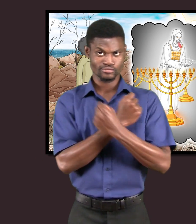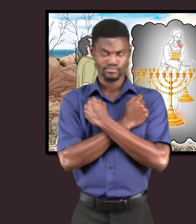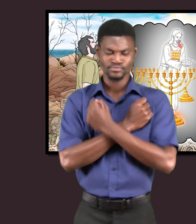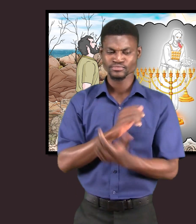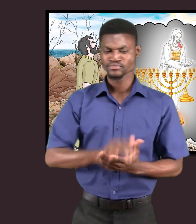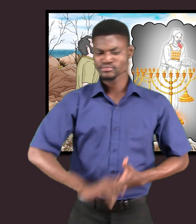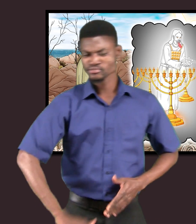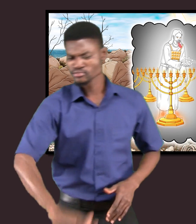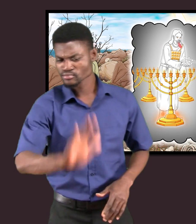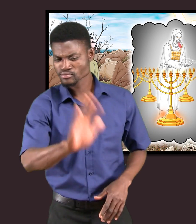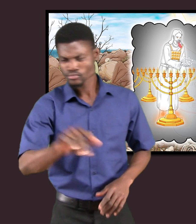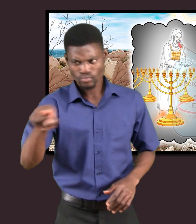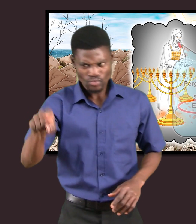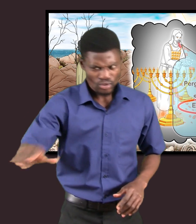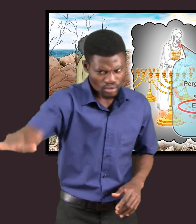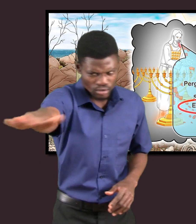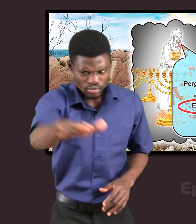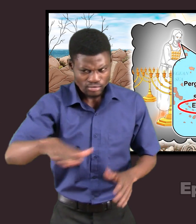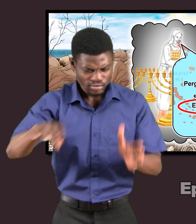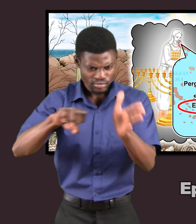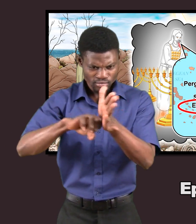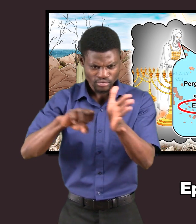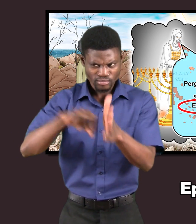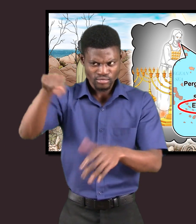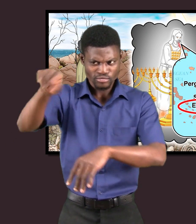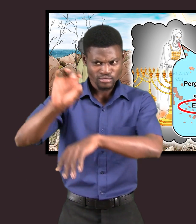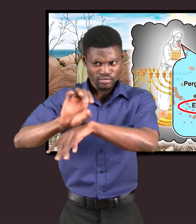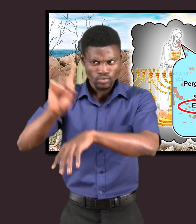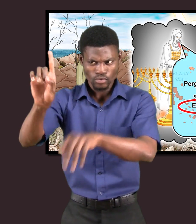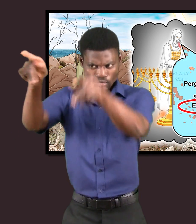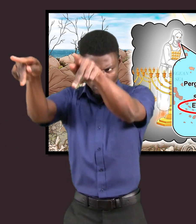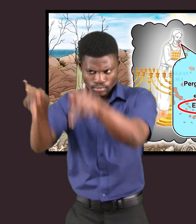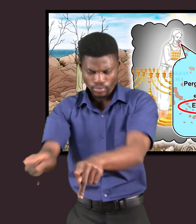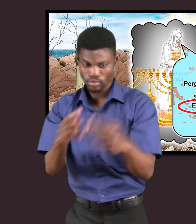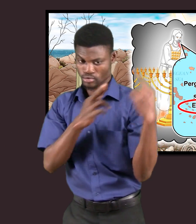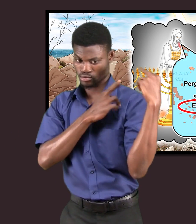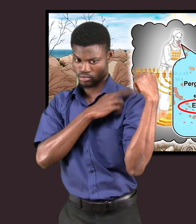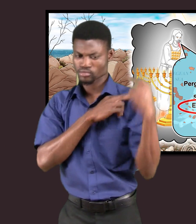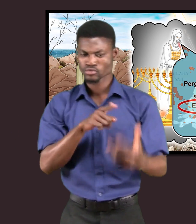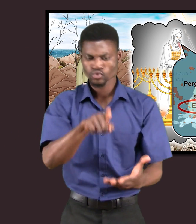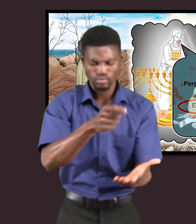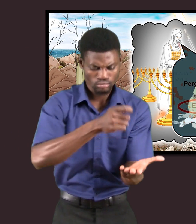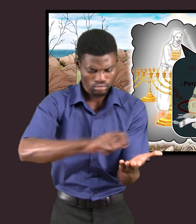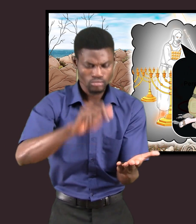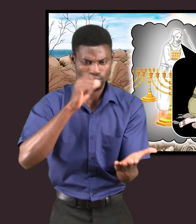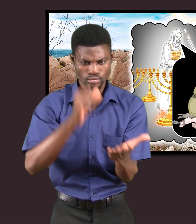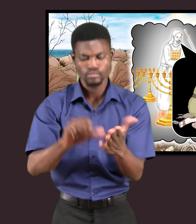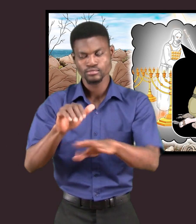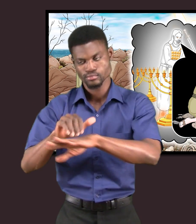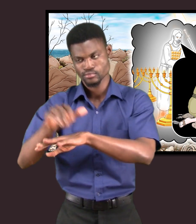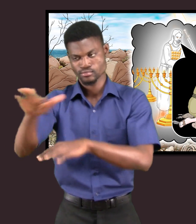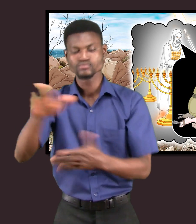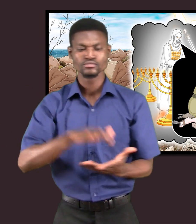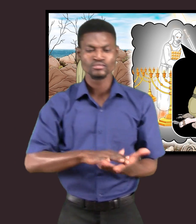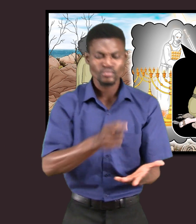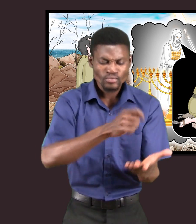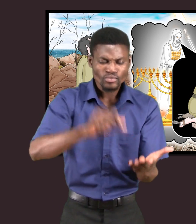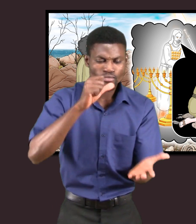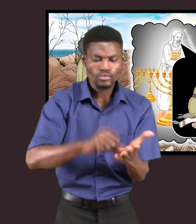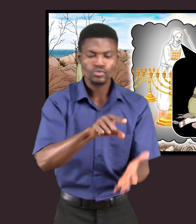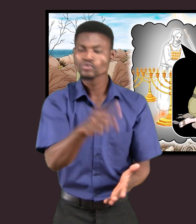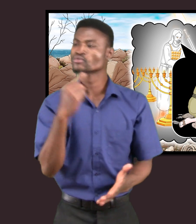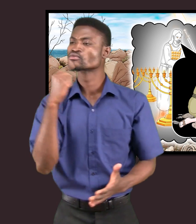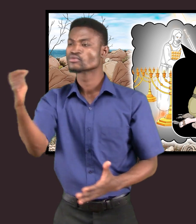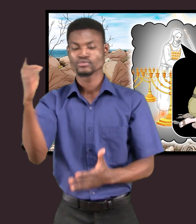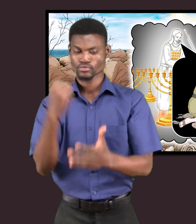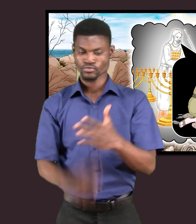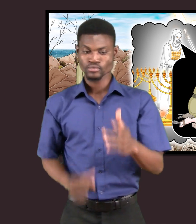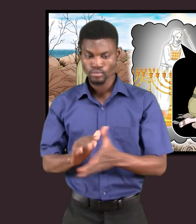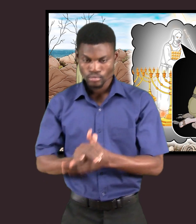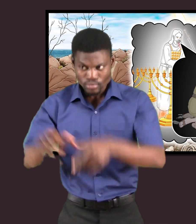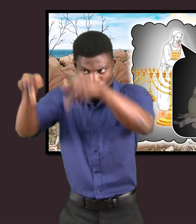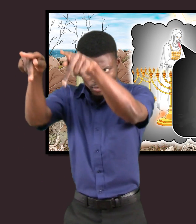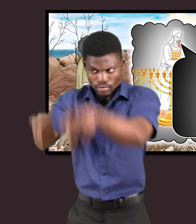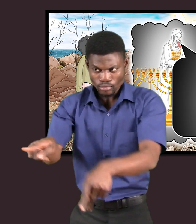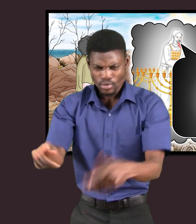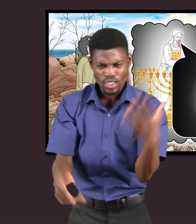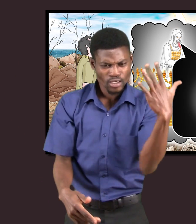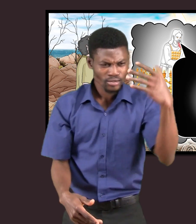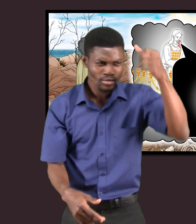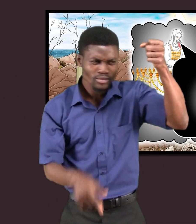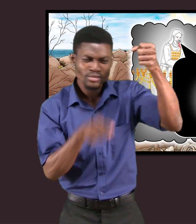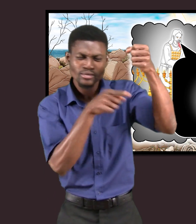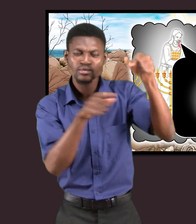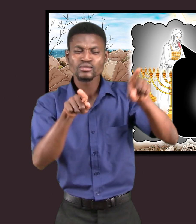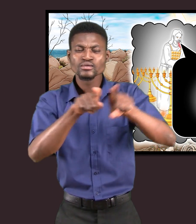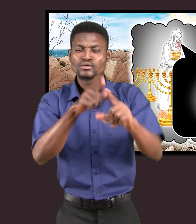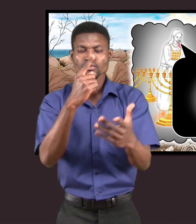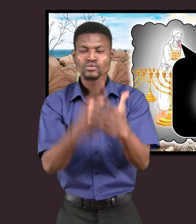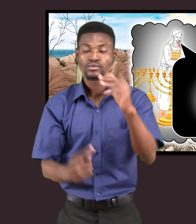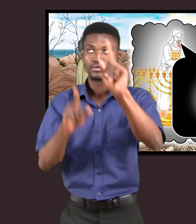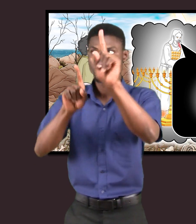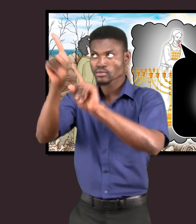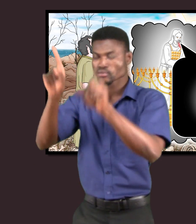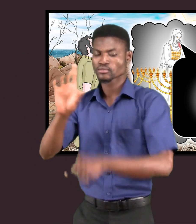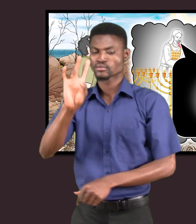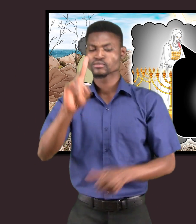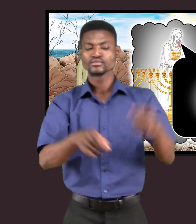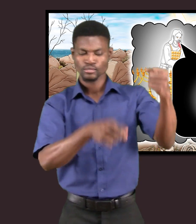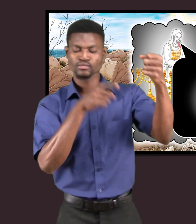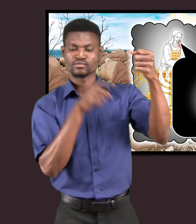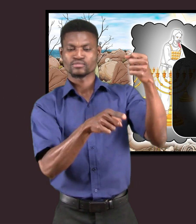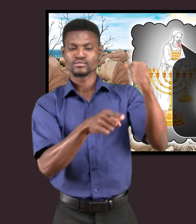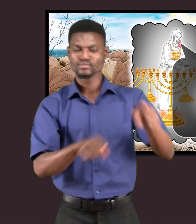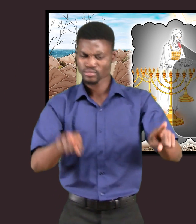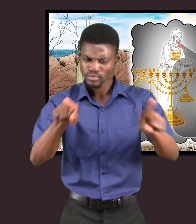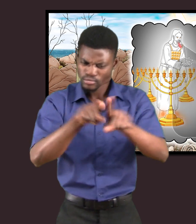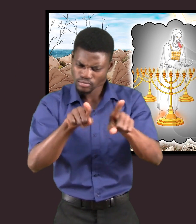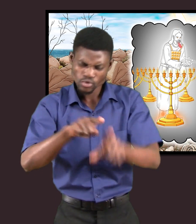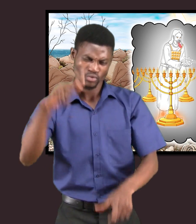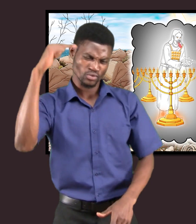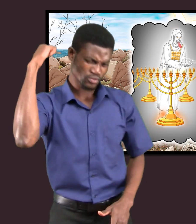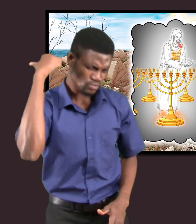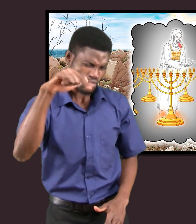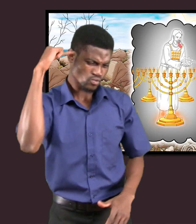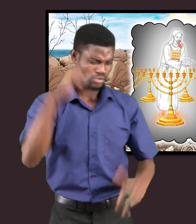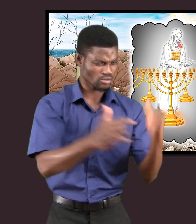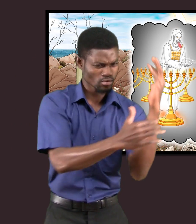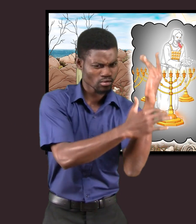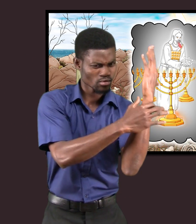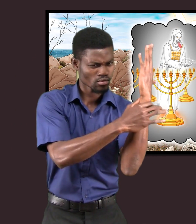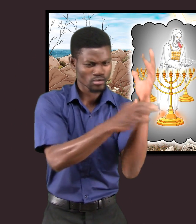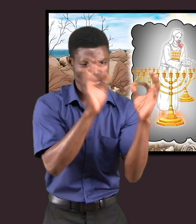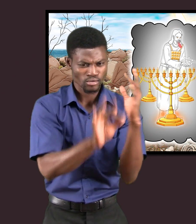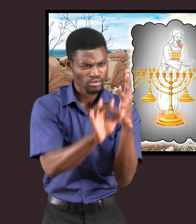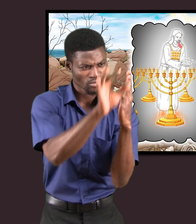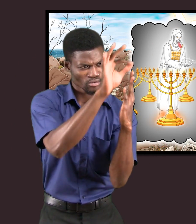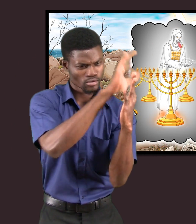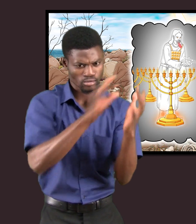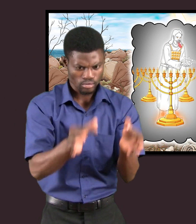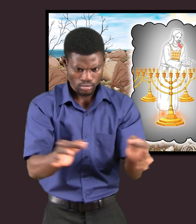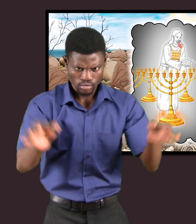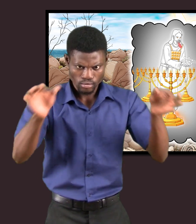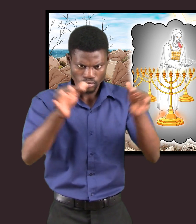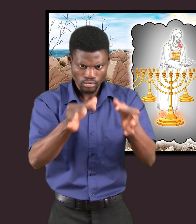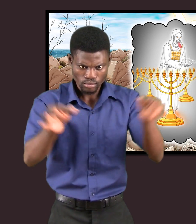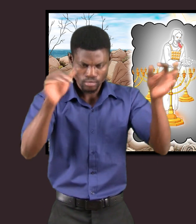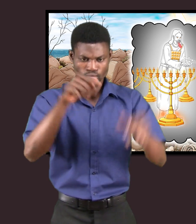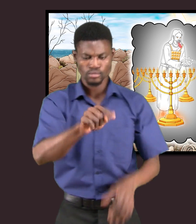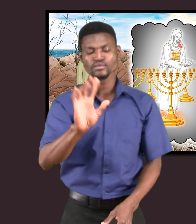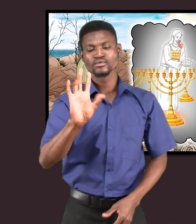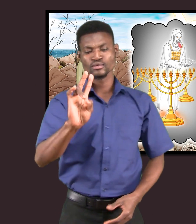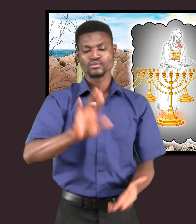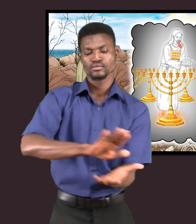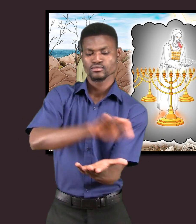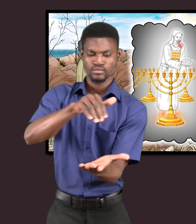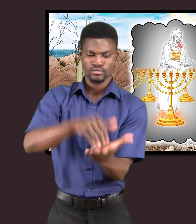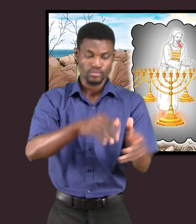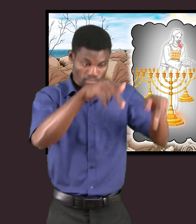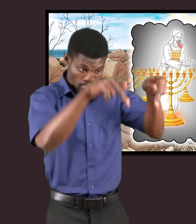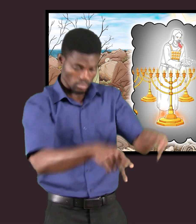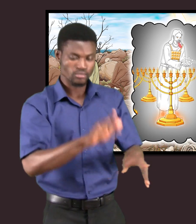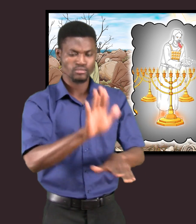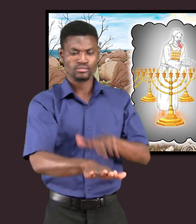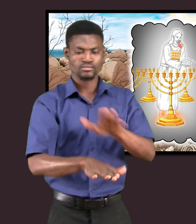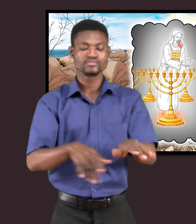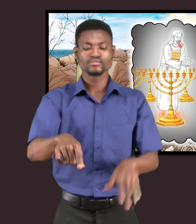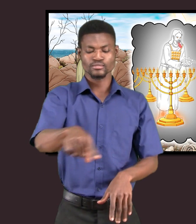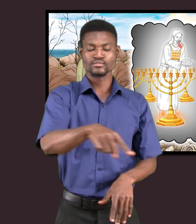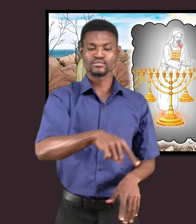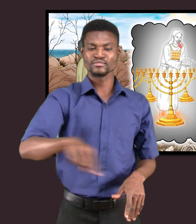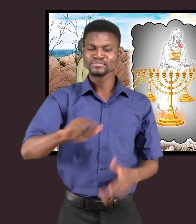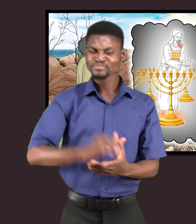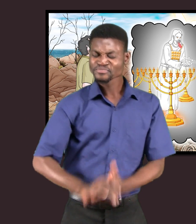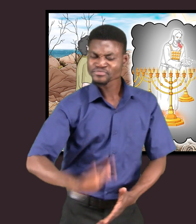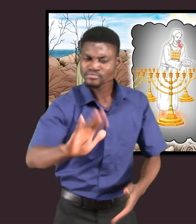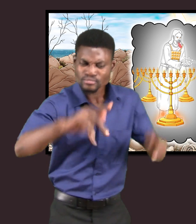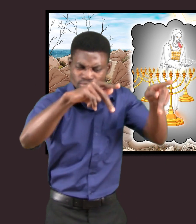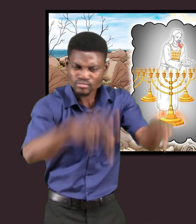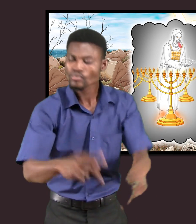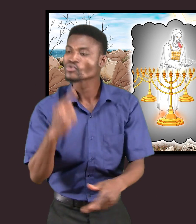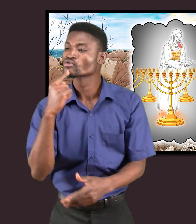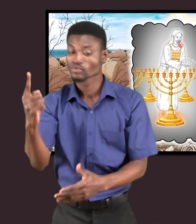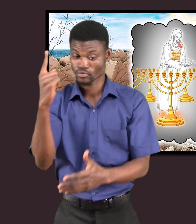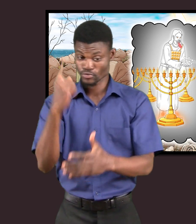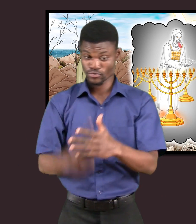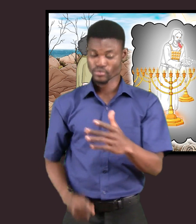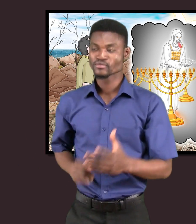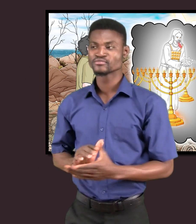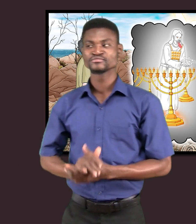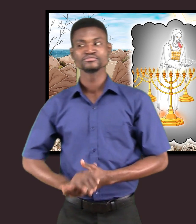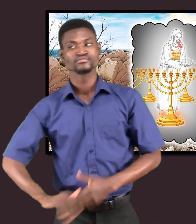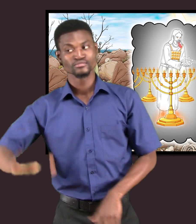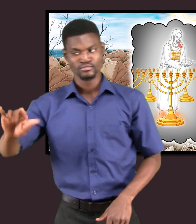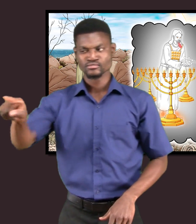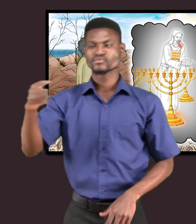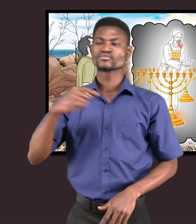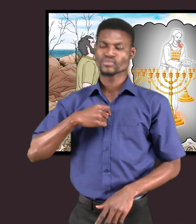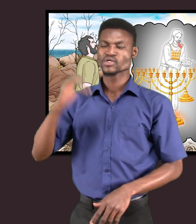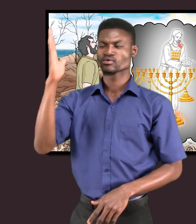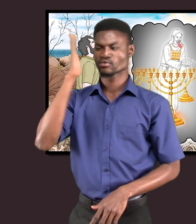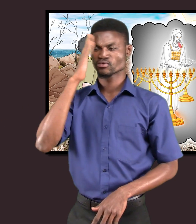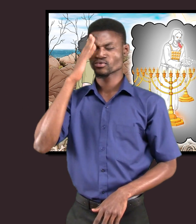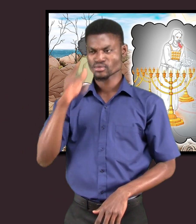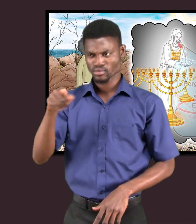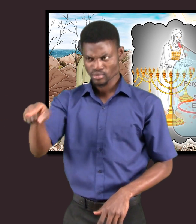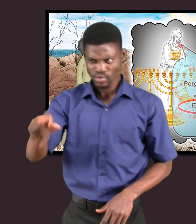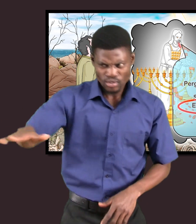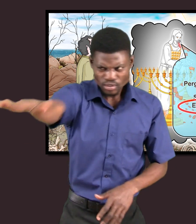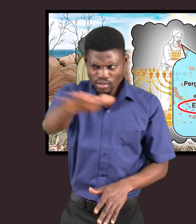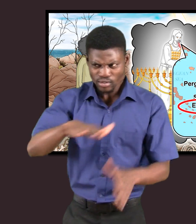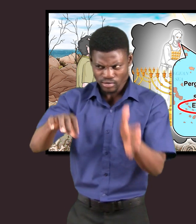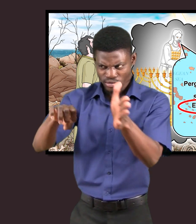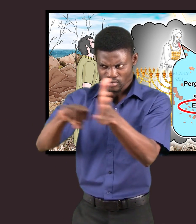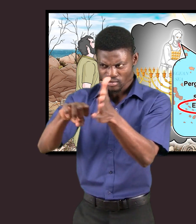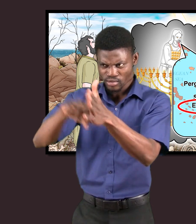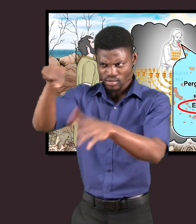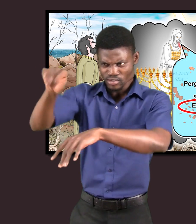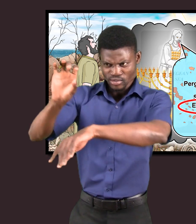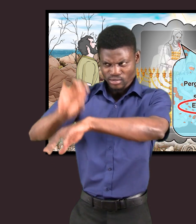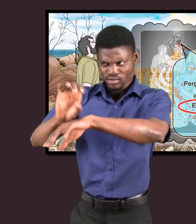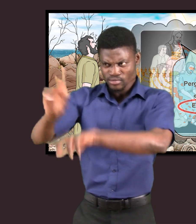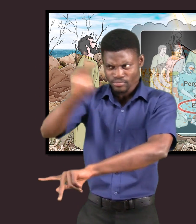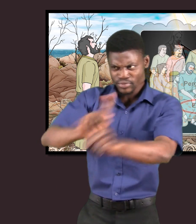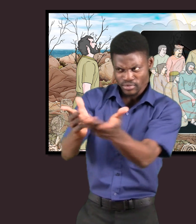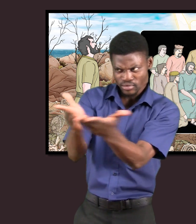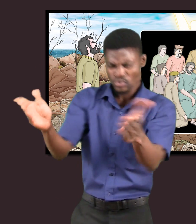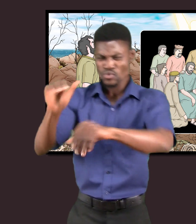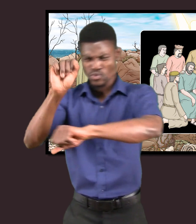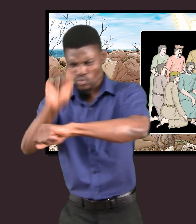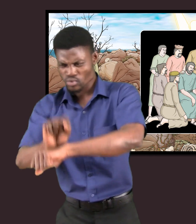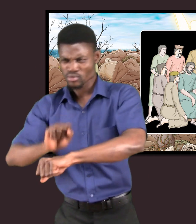“To the angel of the church in Ephesus write: These are the words of Him who holds the seven stars in His right hand and walks among the seven golden lampstands.